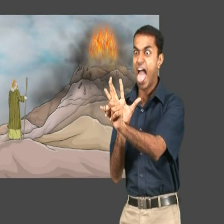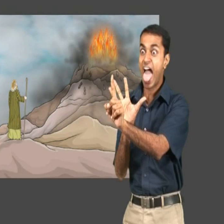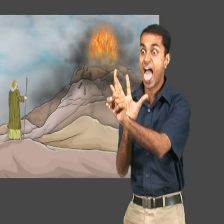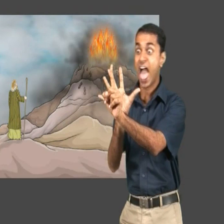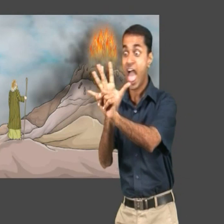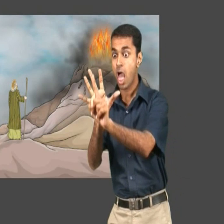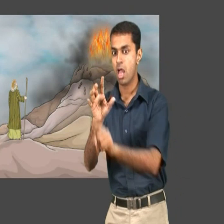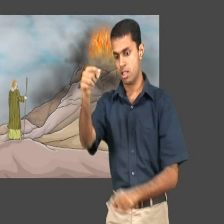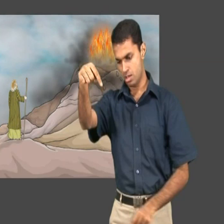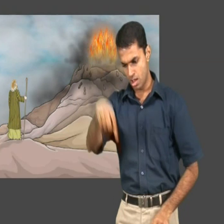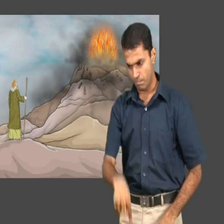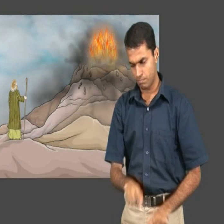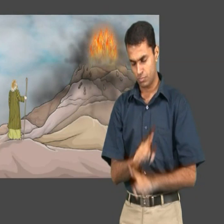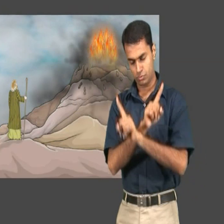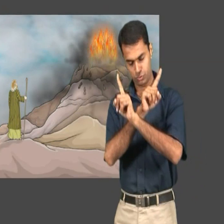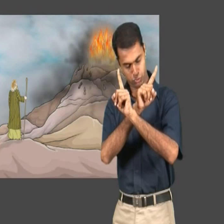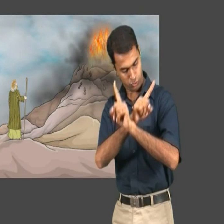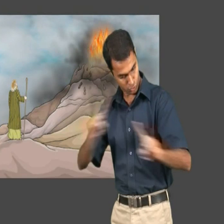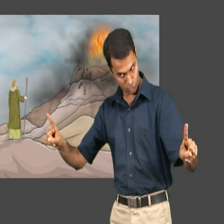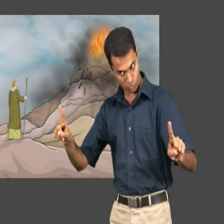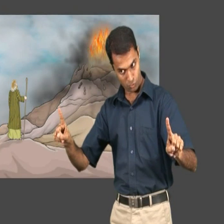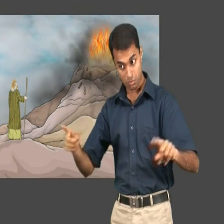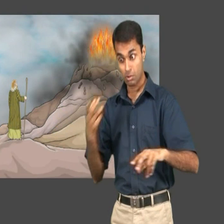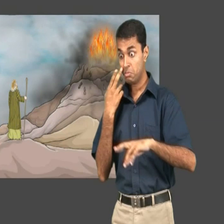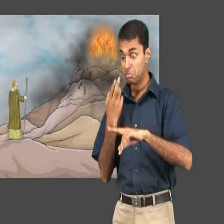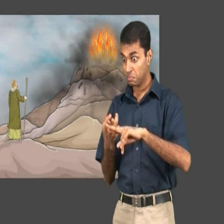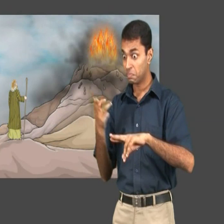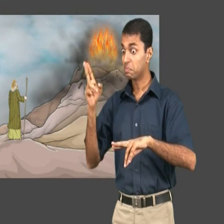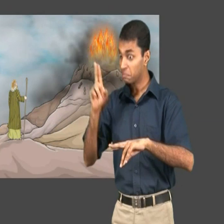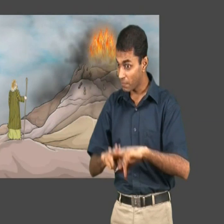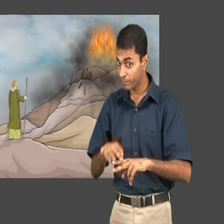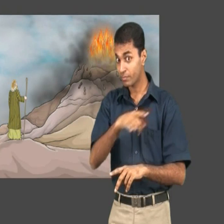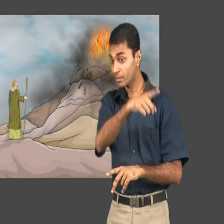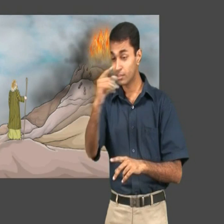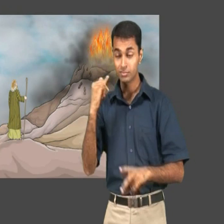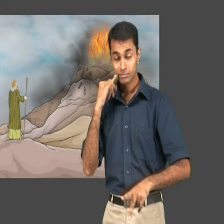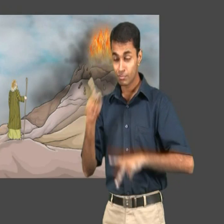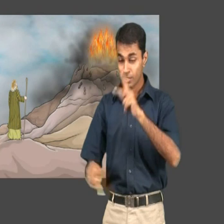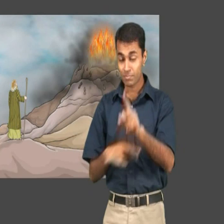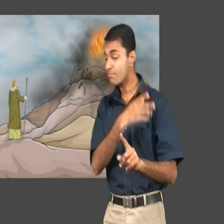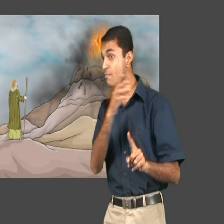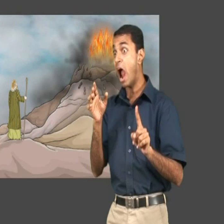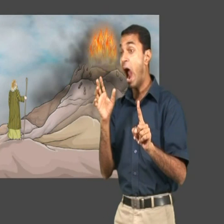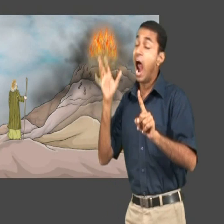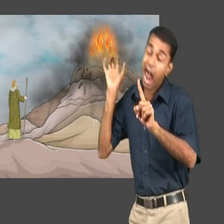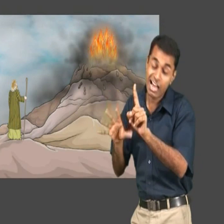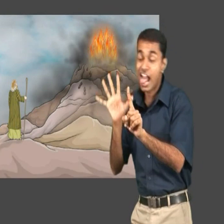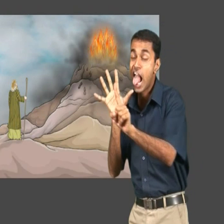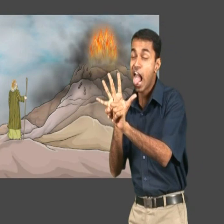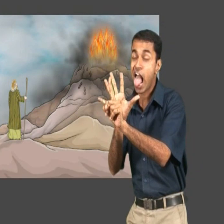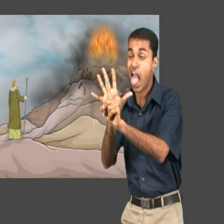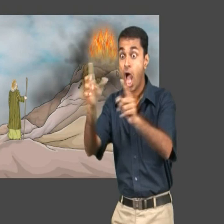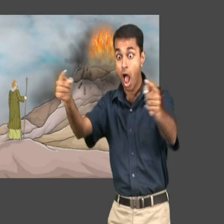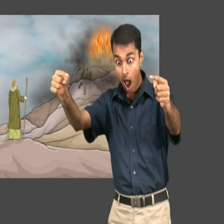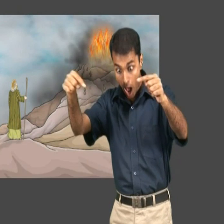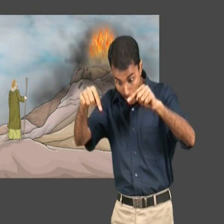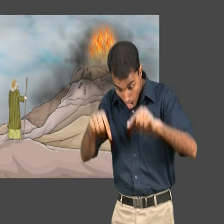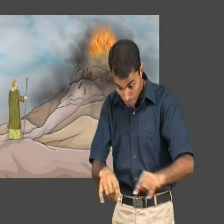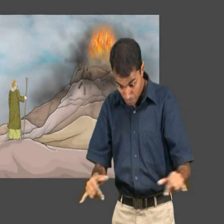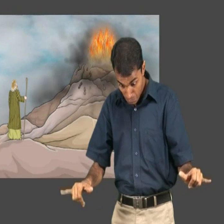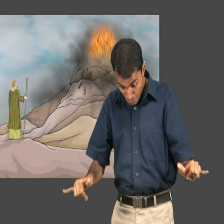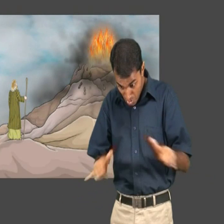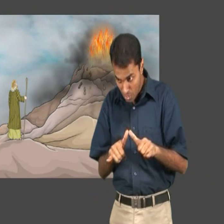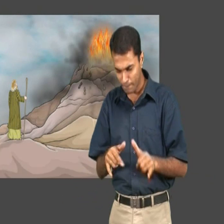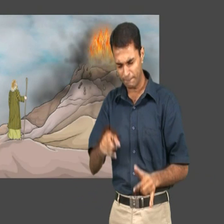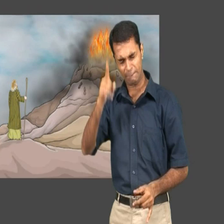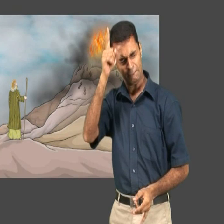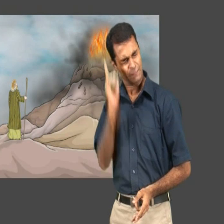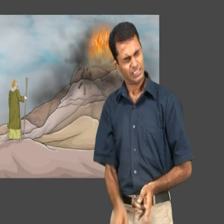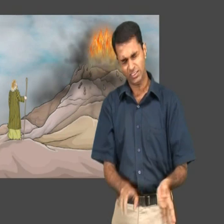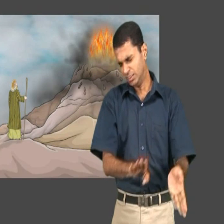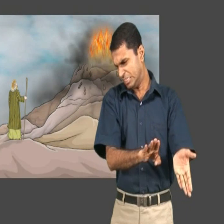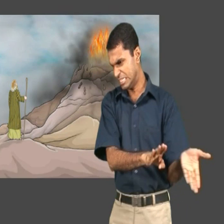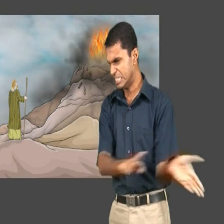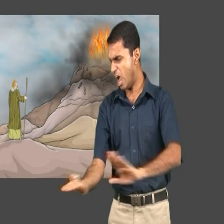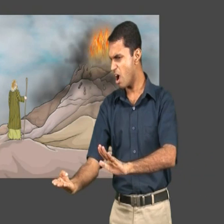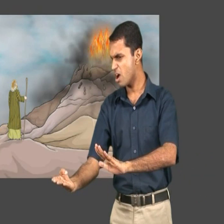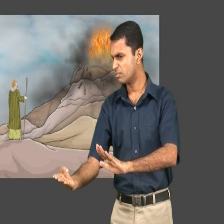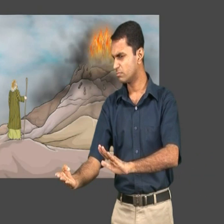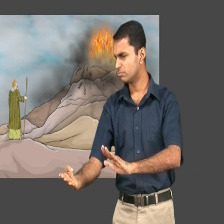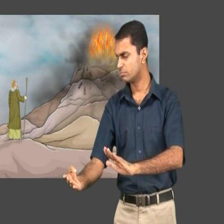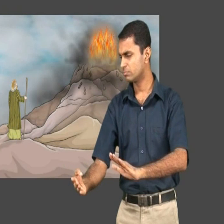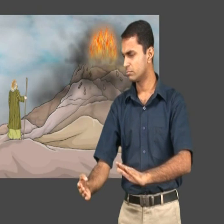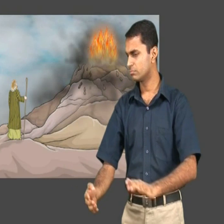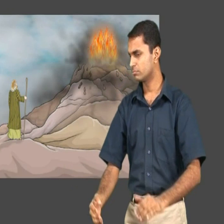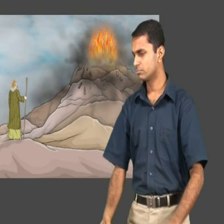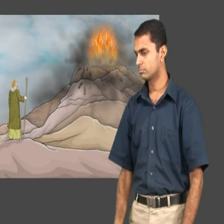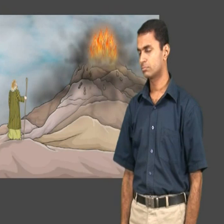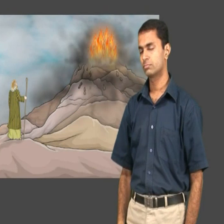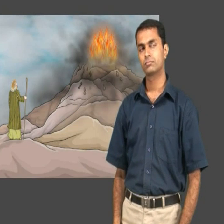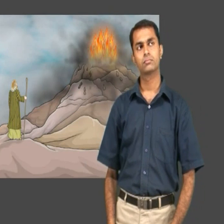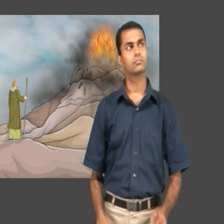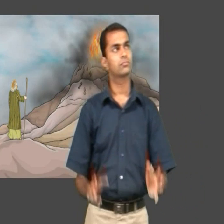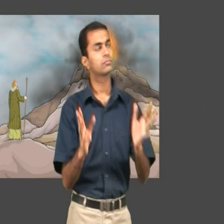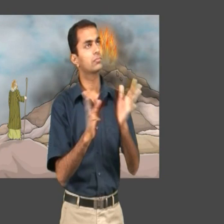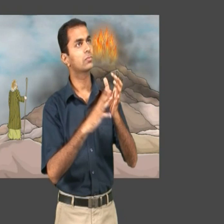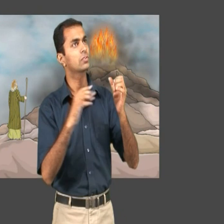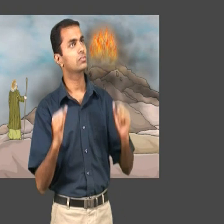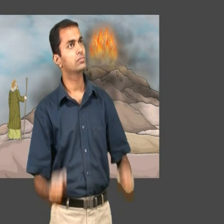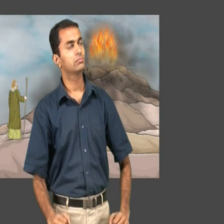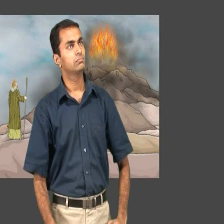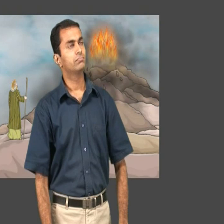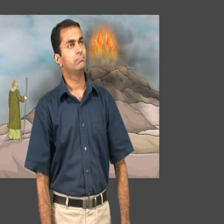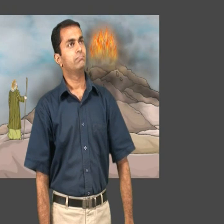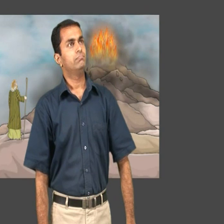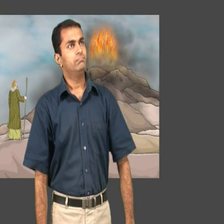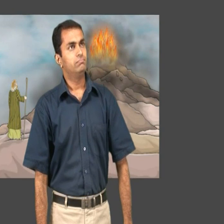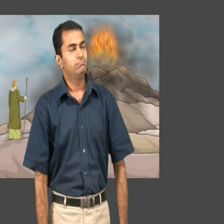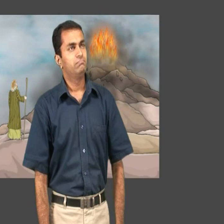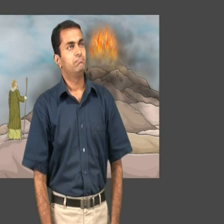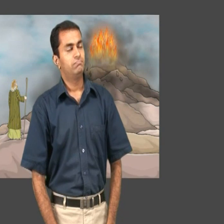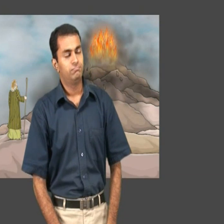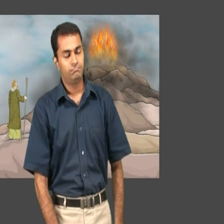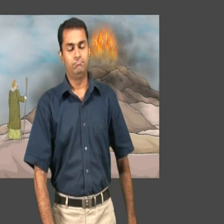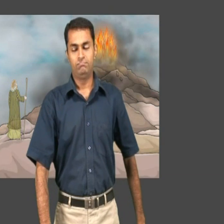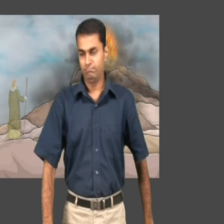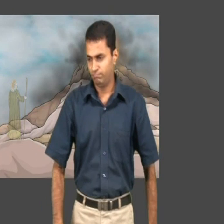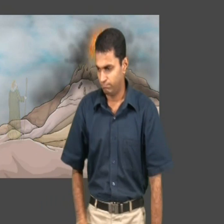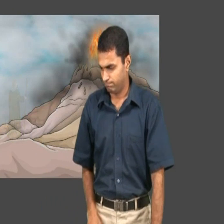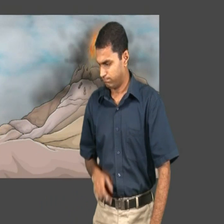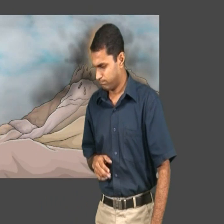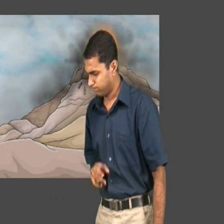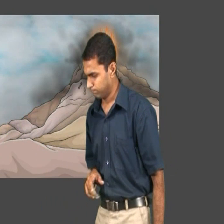But the priests and the people must not break through to come up to the LORD, or He will break out against them.”